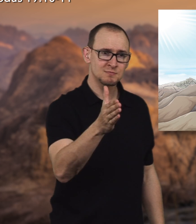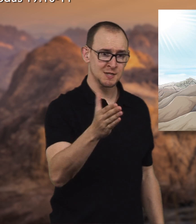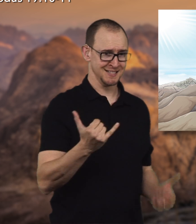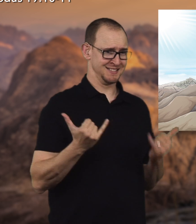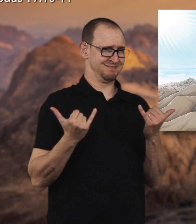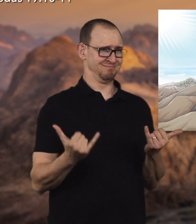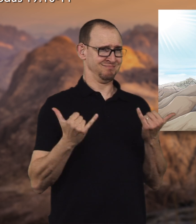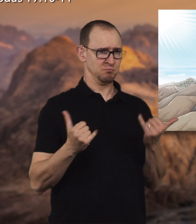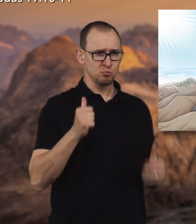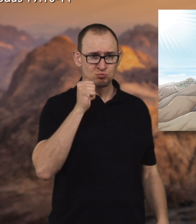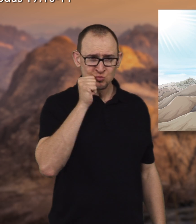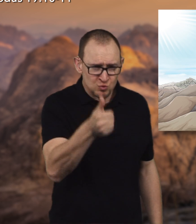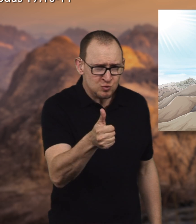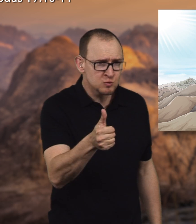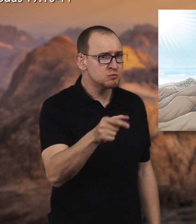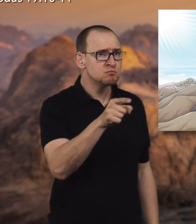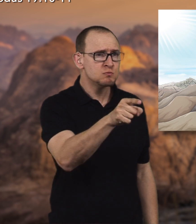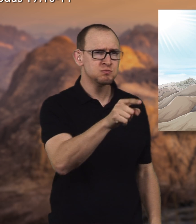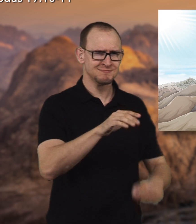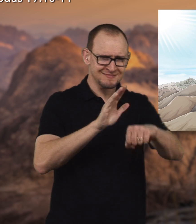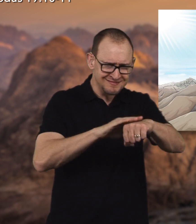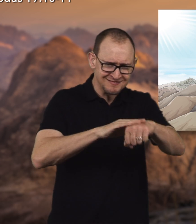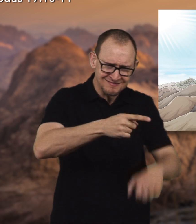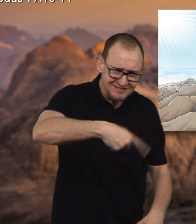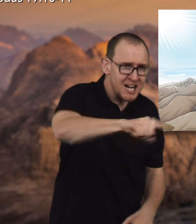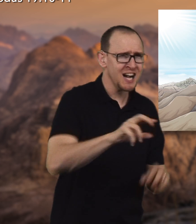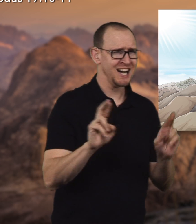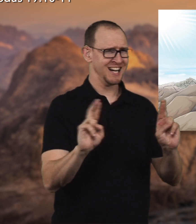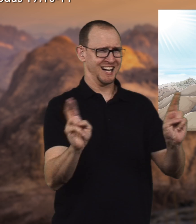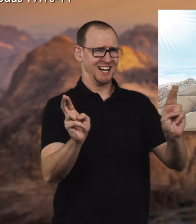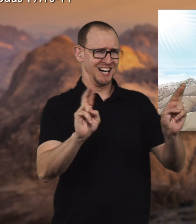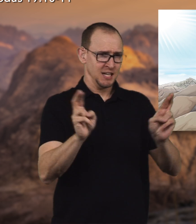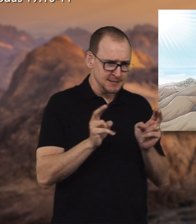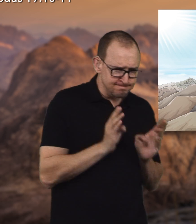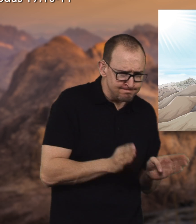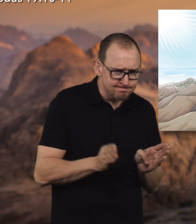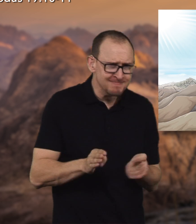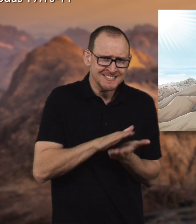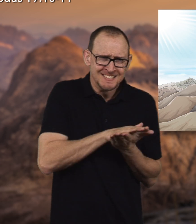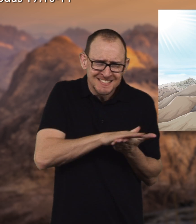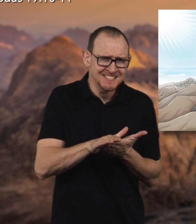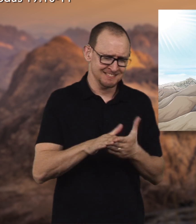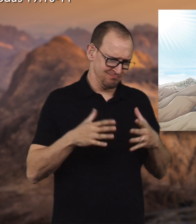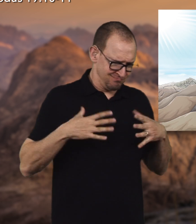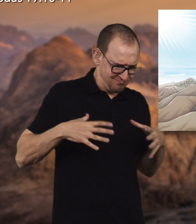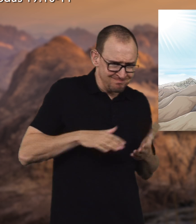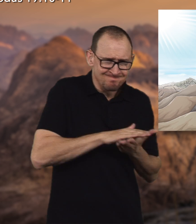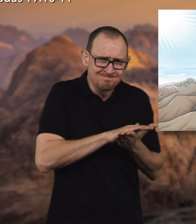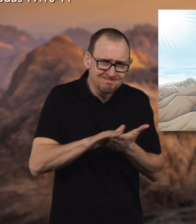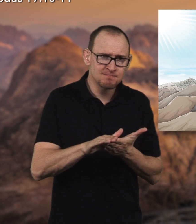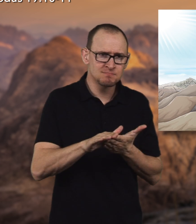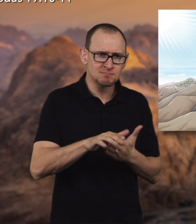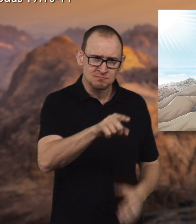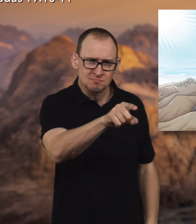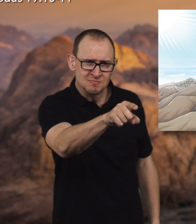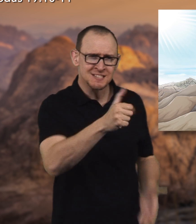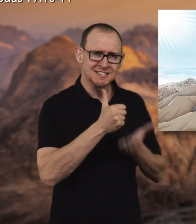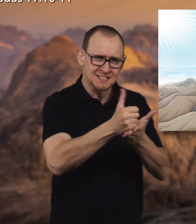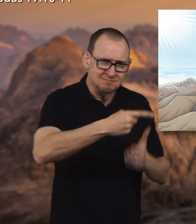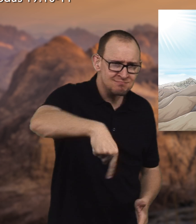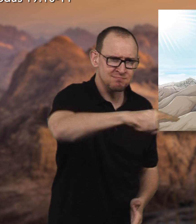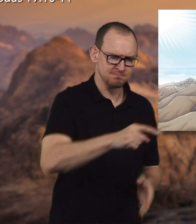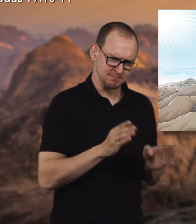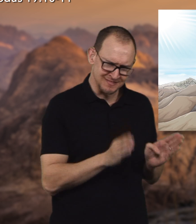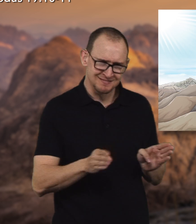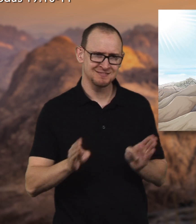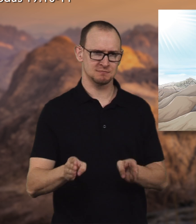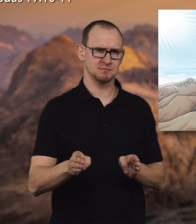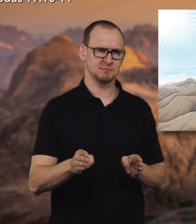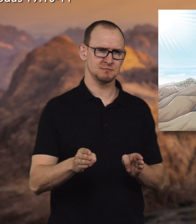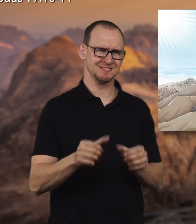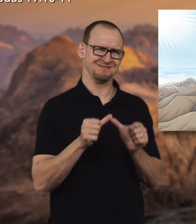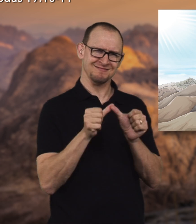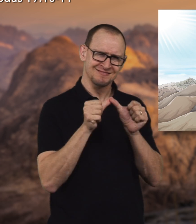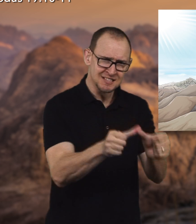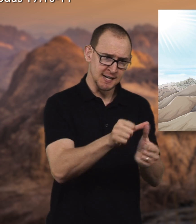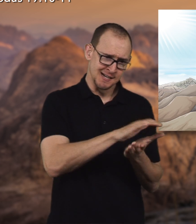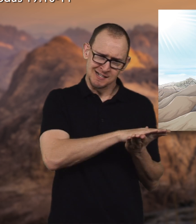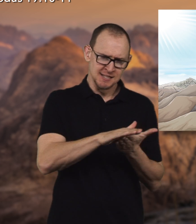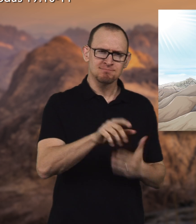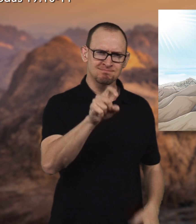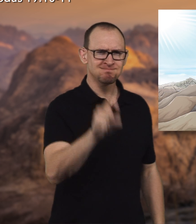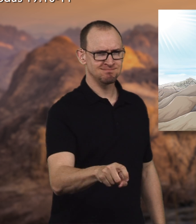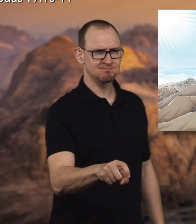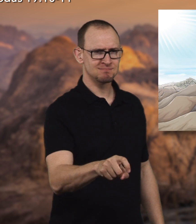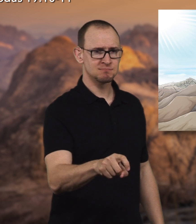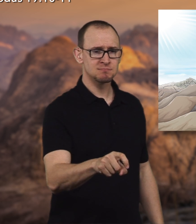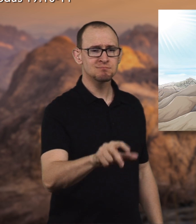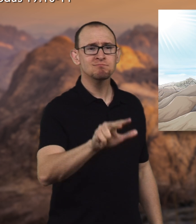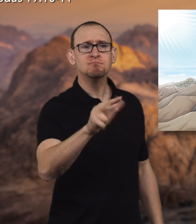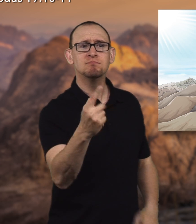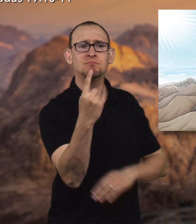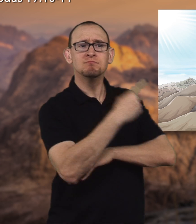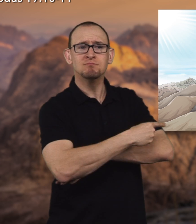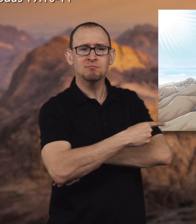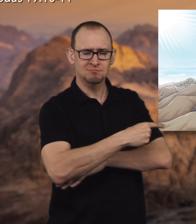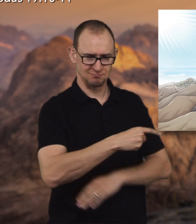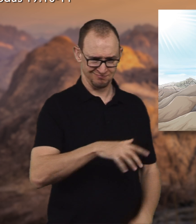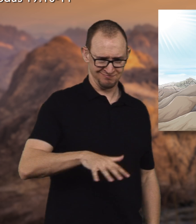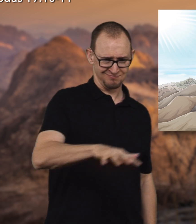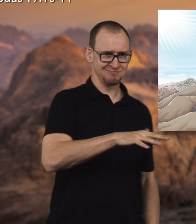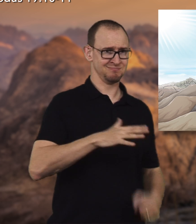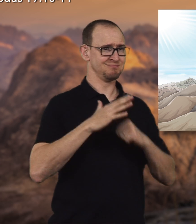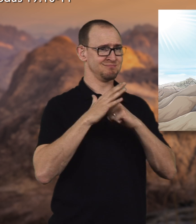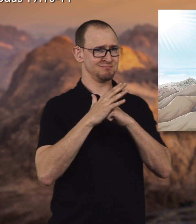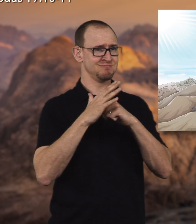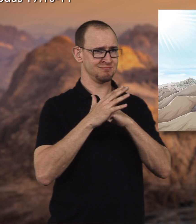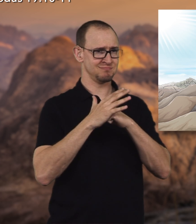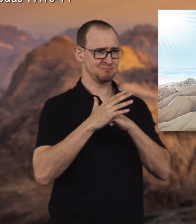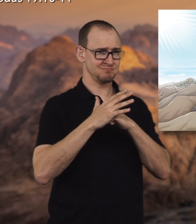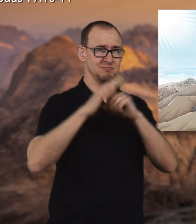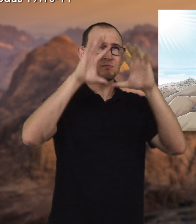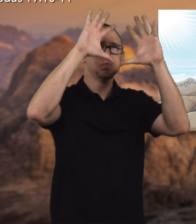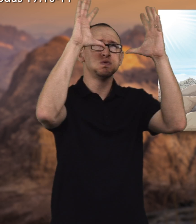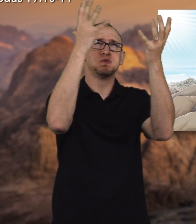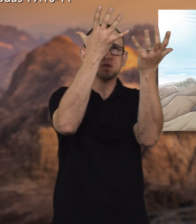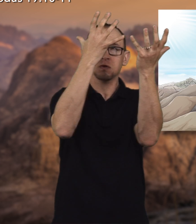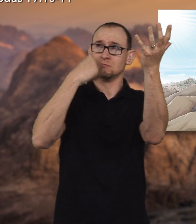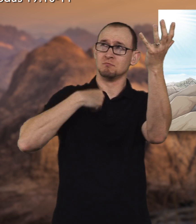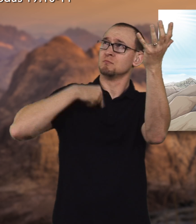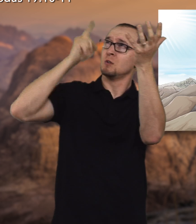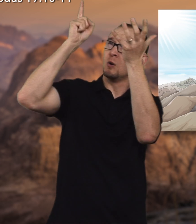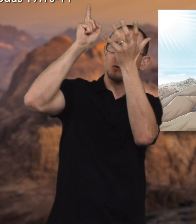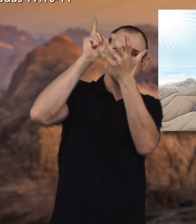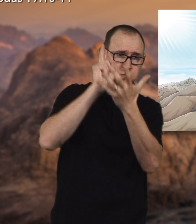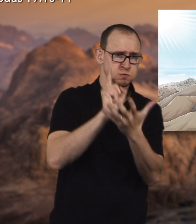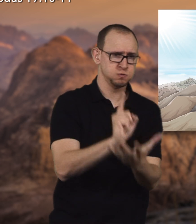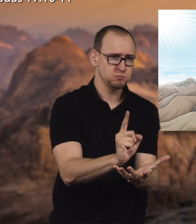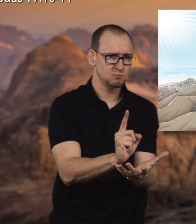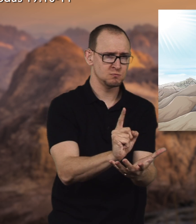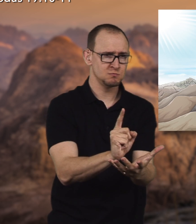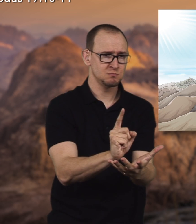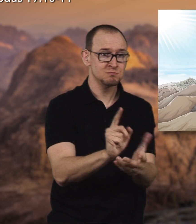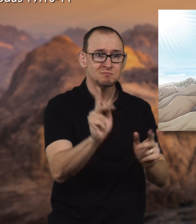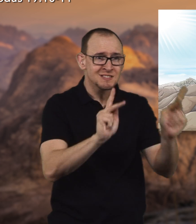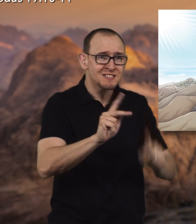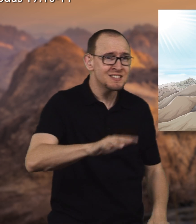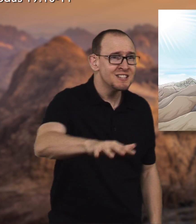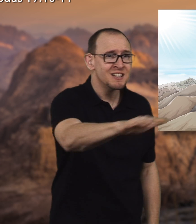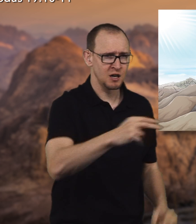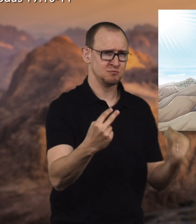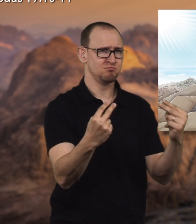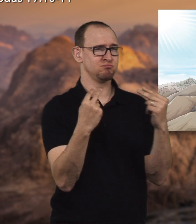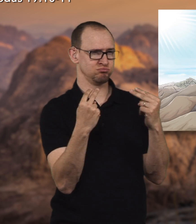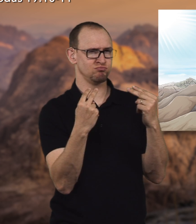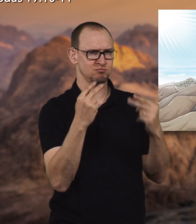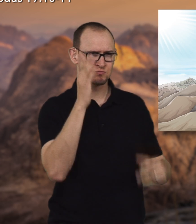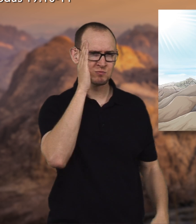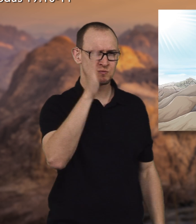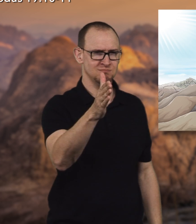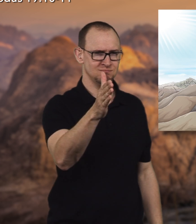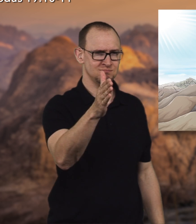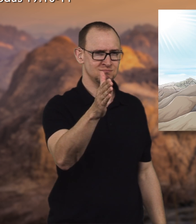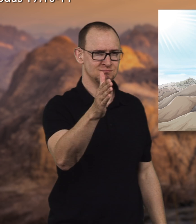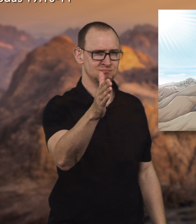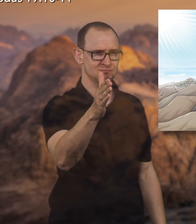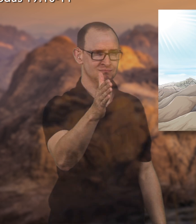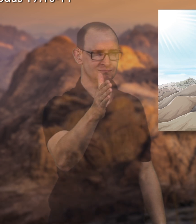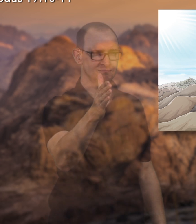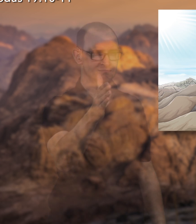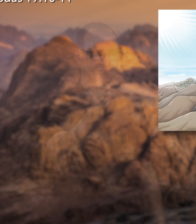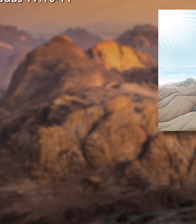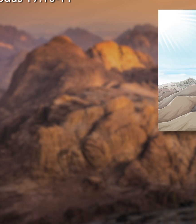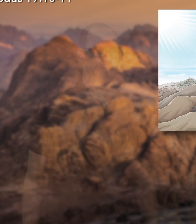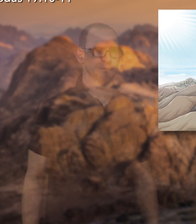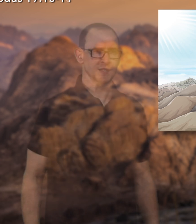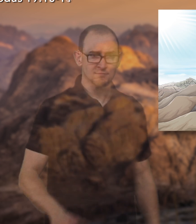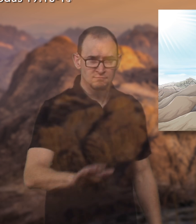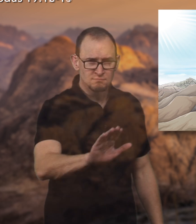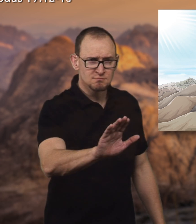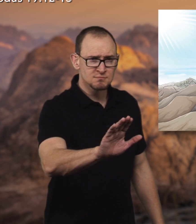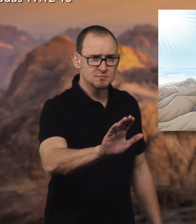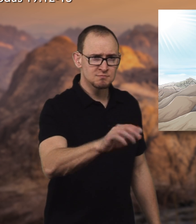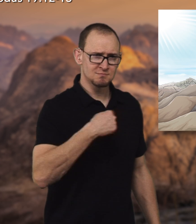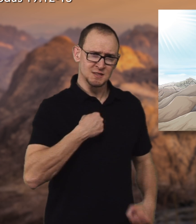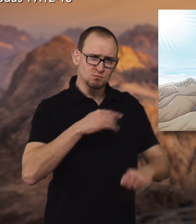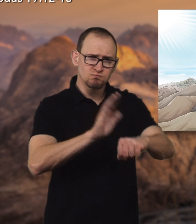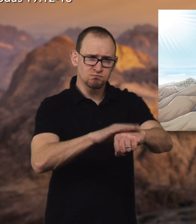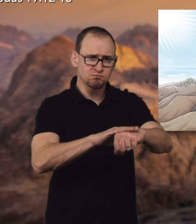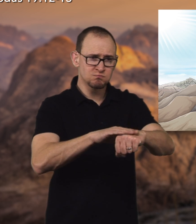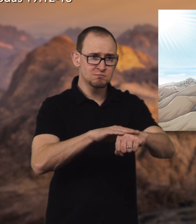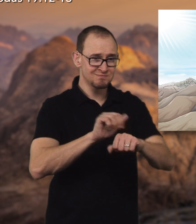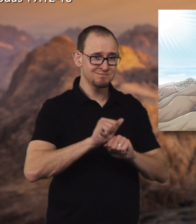They must wash their clothes and be prepared by the third day, for on the third day the LORD will come down on Mount Sinai in the sight of all the people.